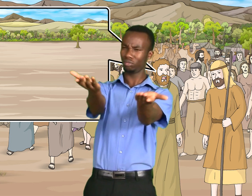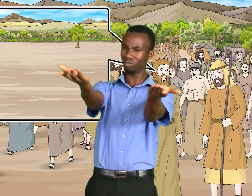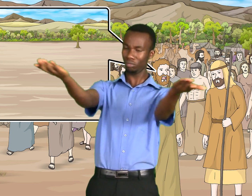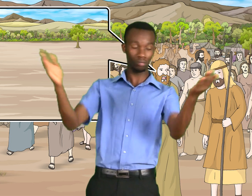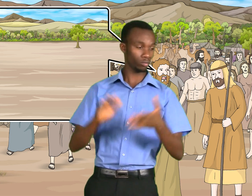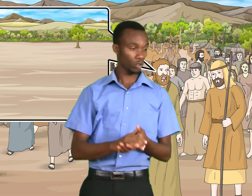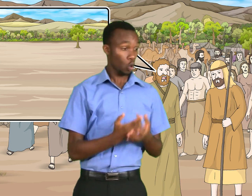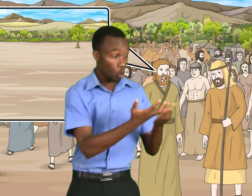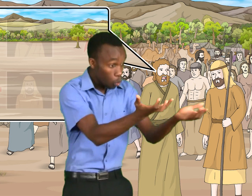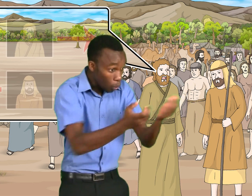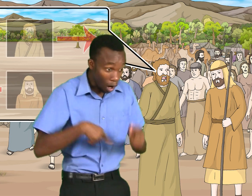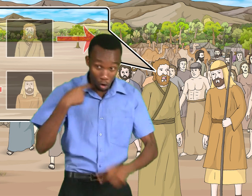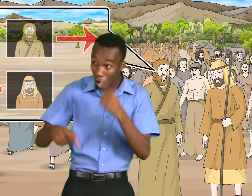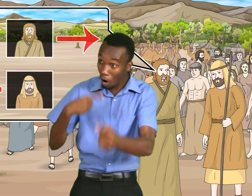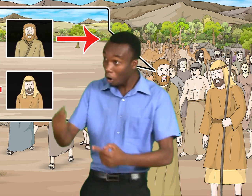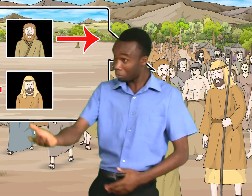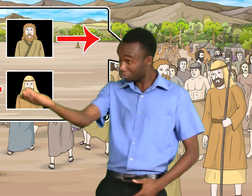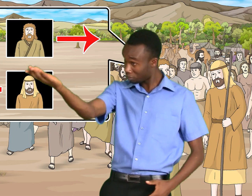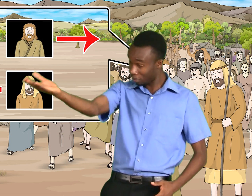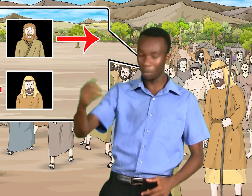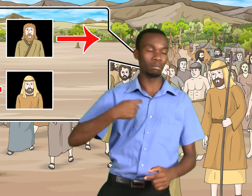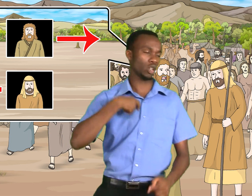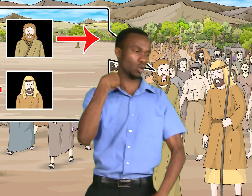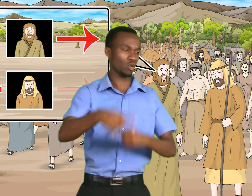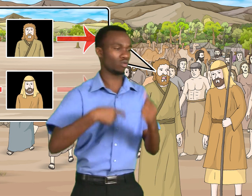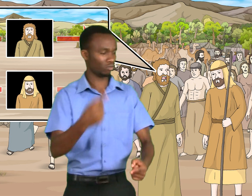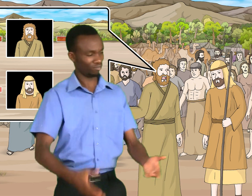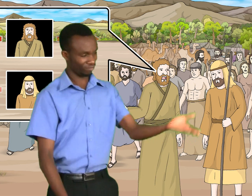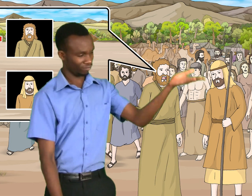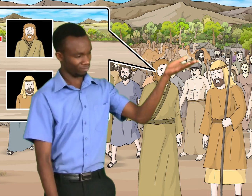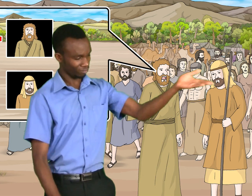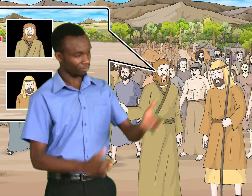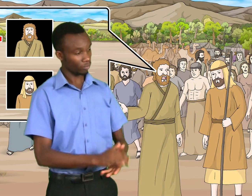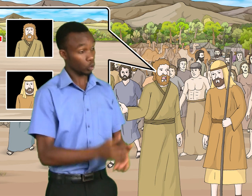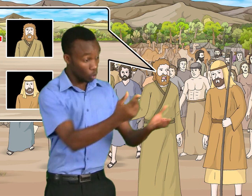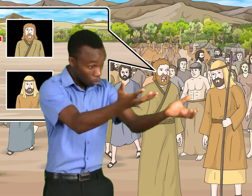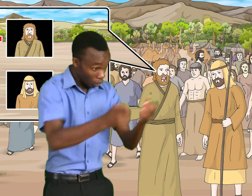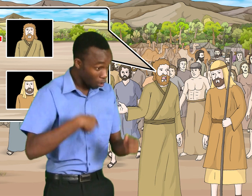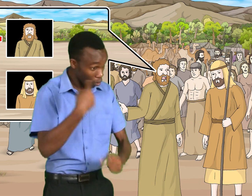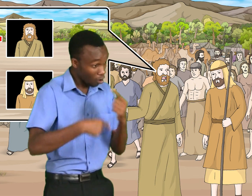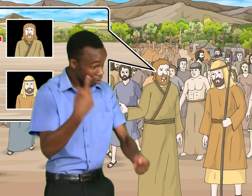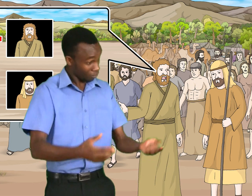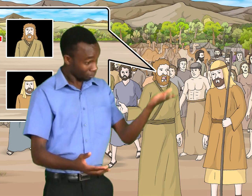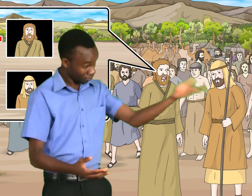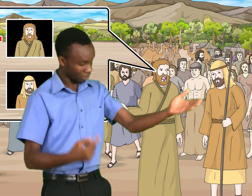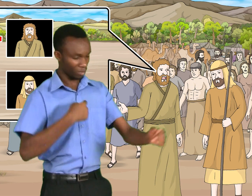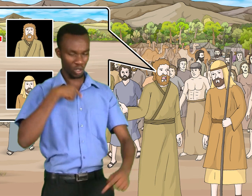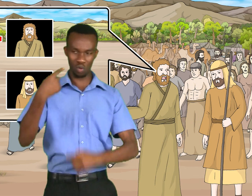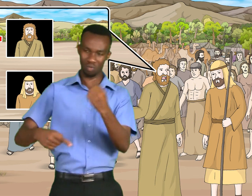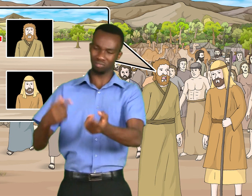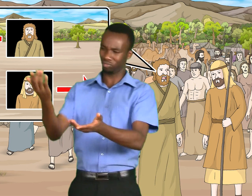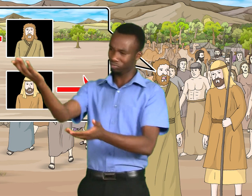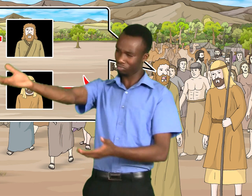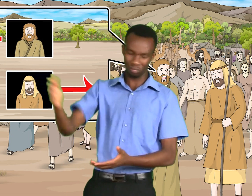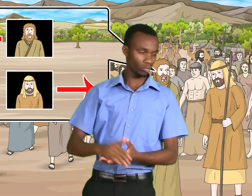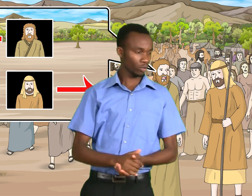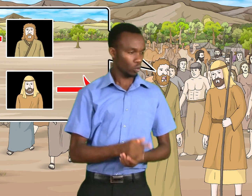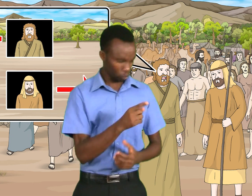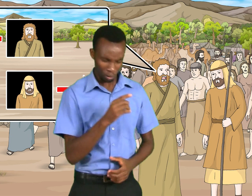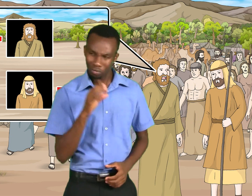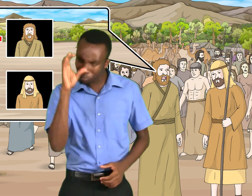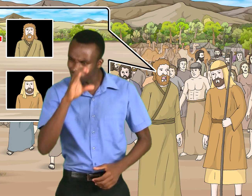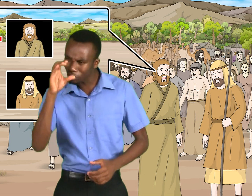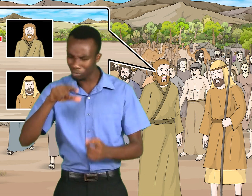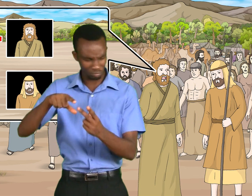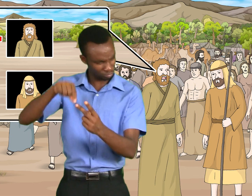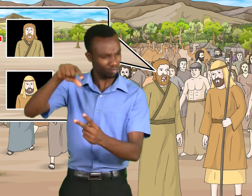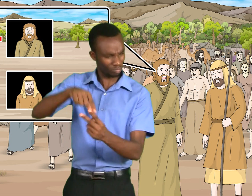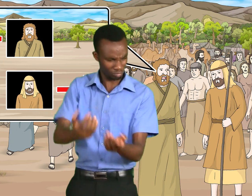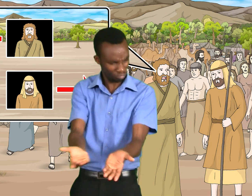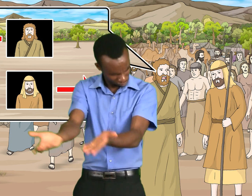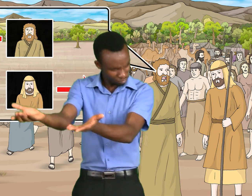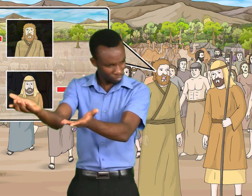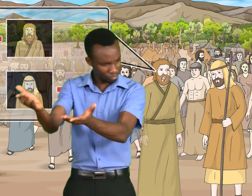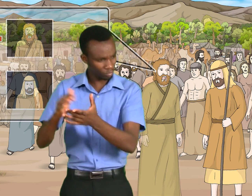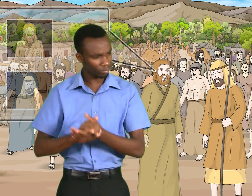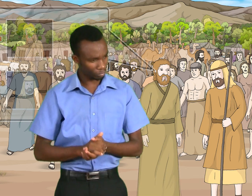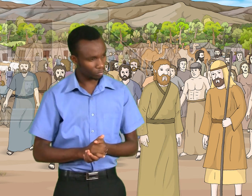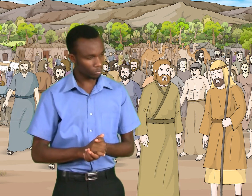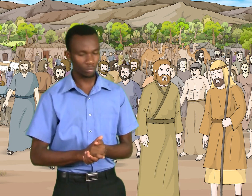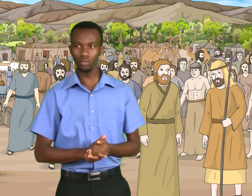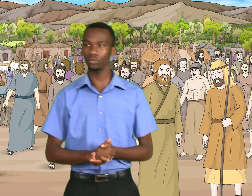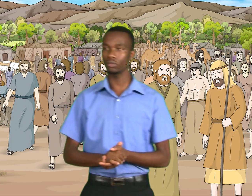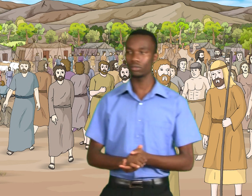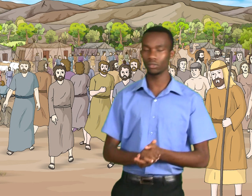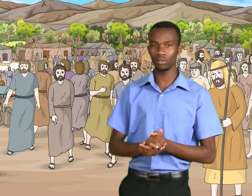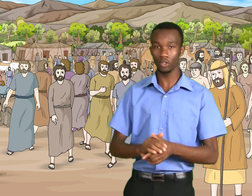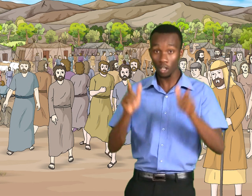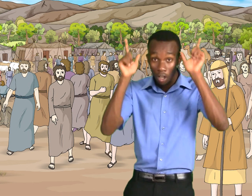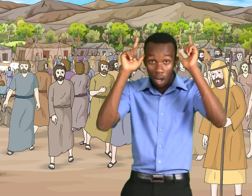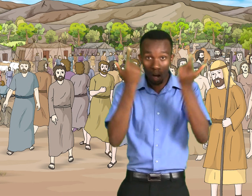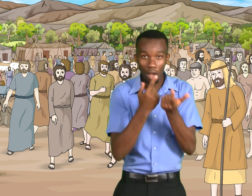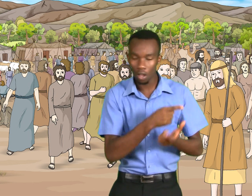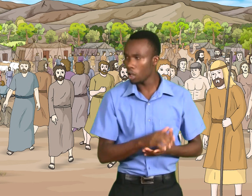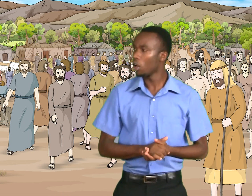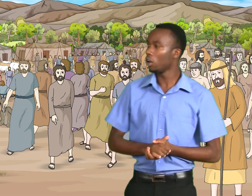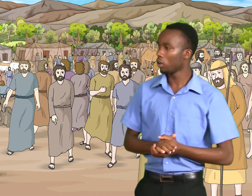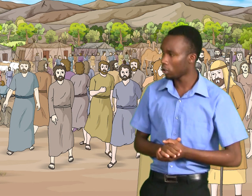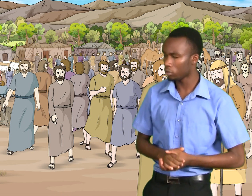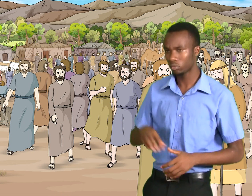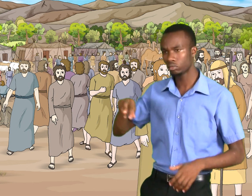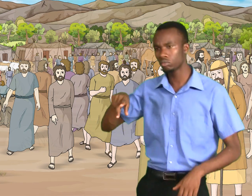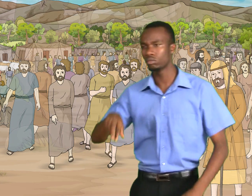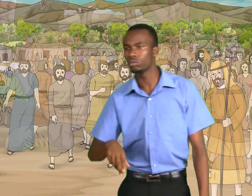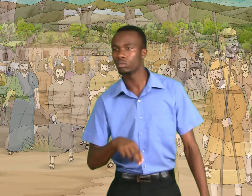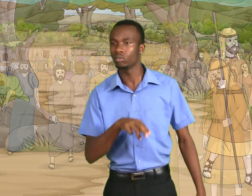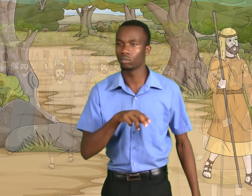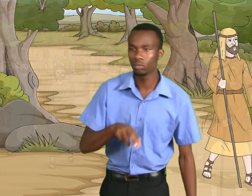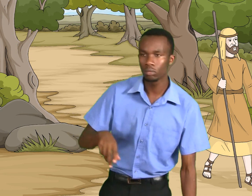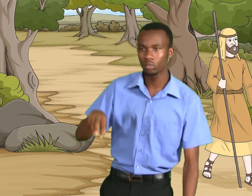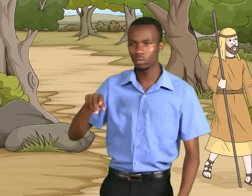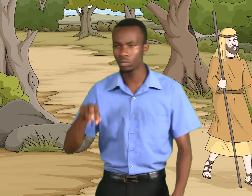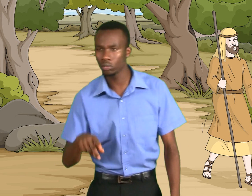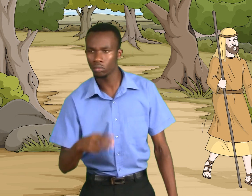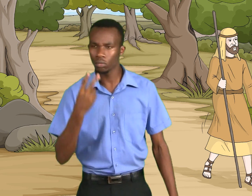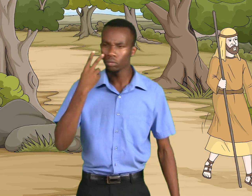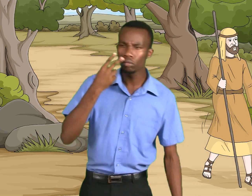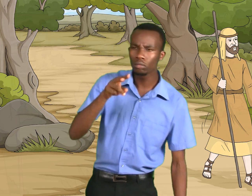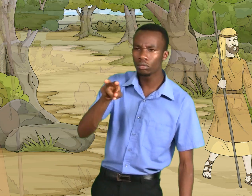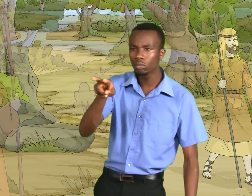If you go to the left, I will go to the right; if you go to the right, I will go to the left.”